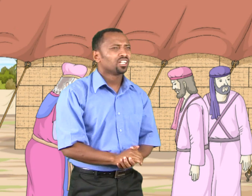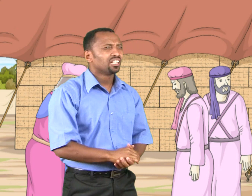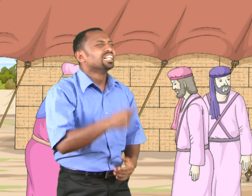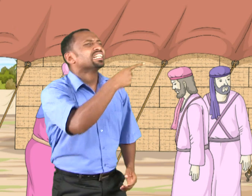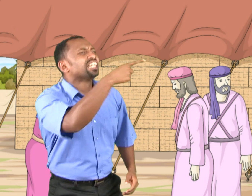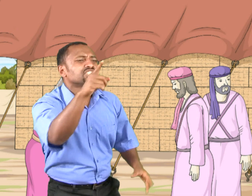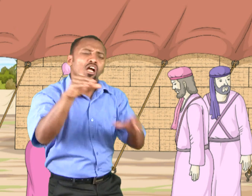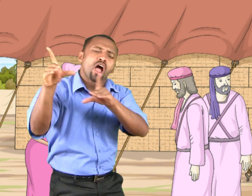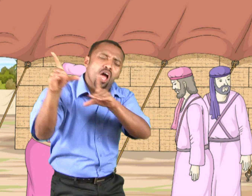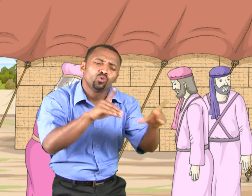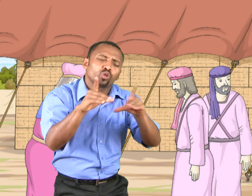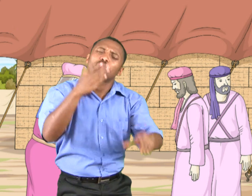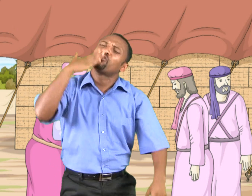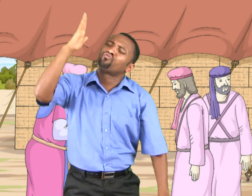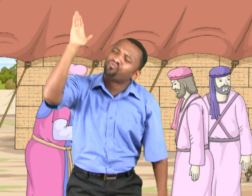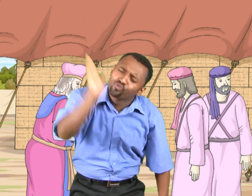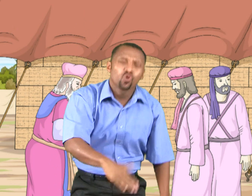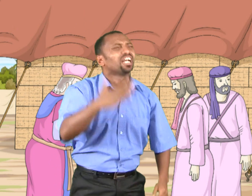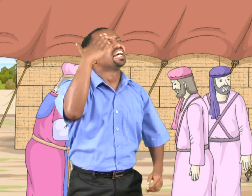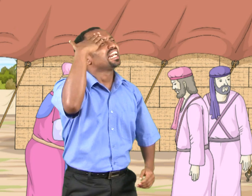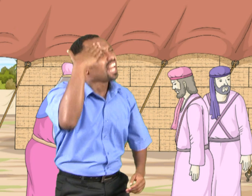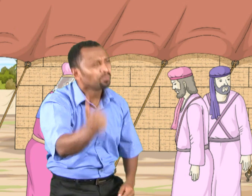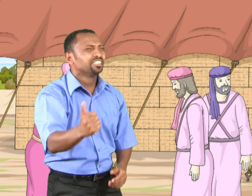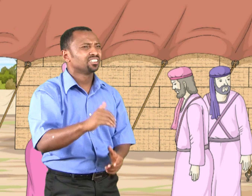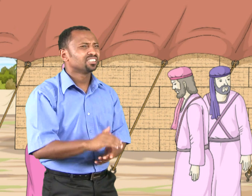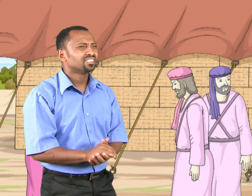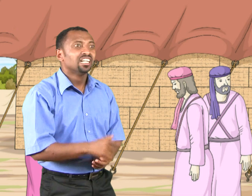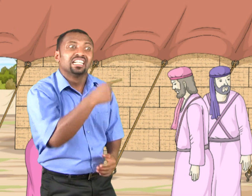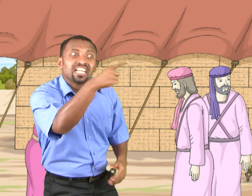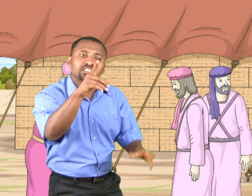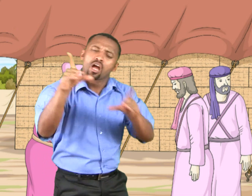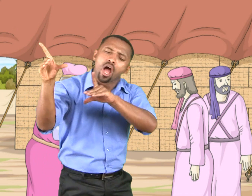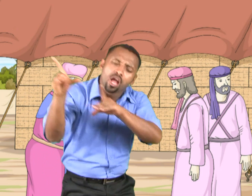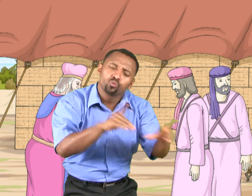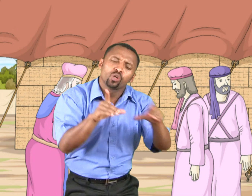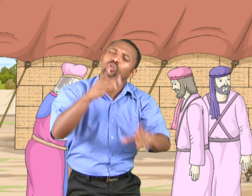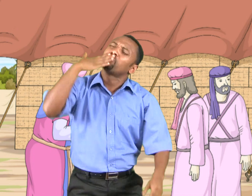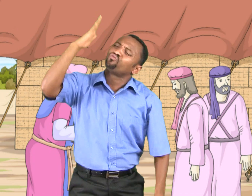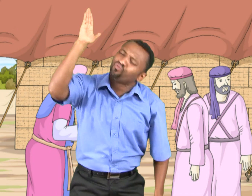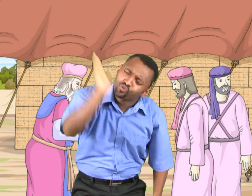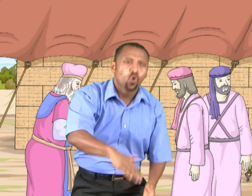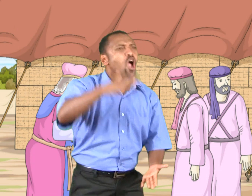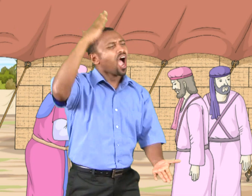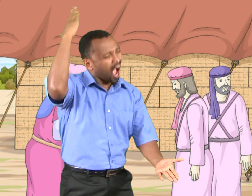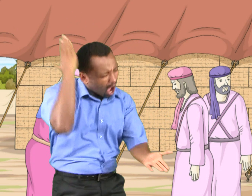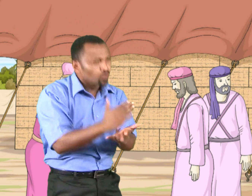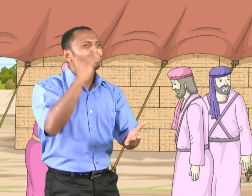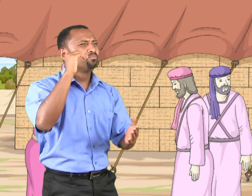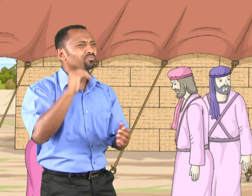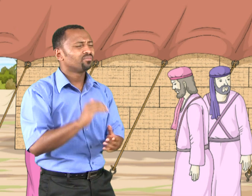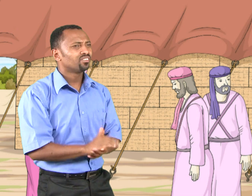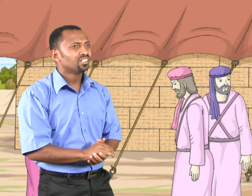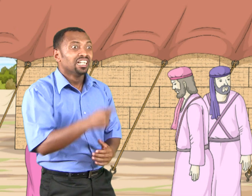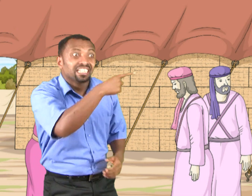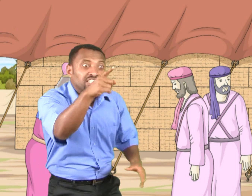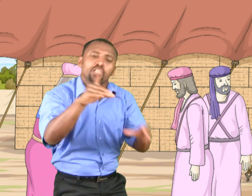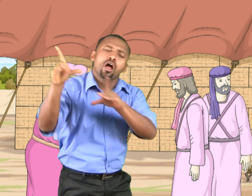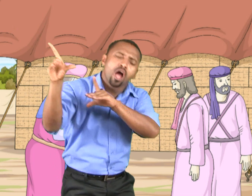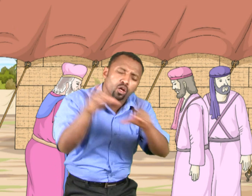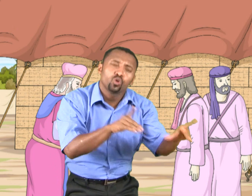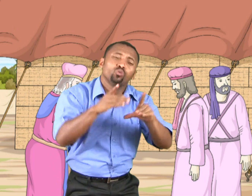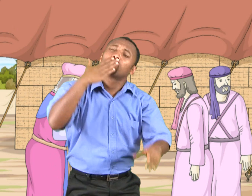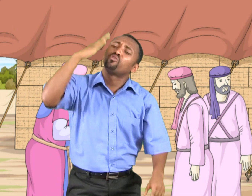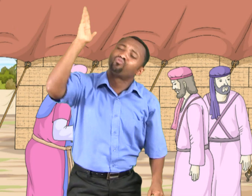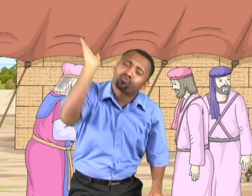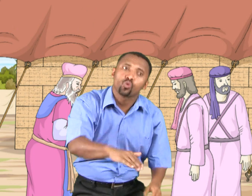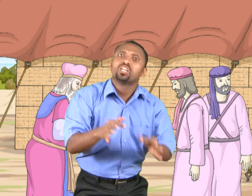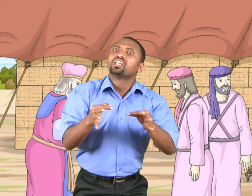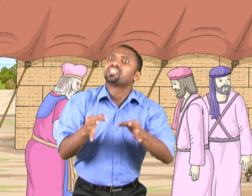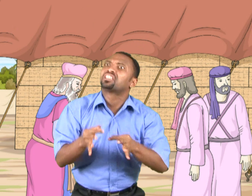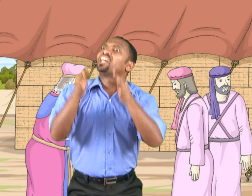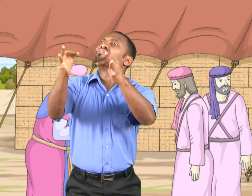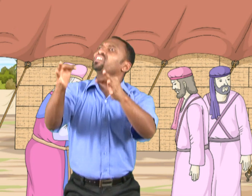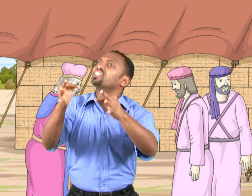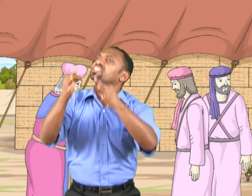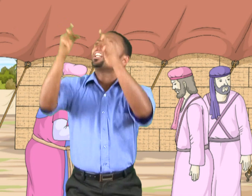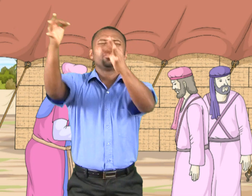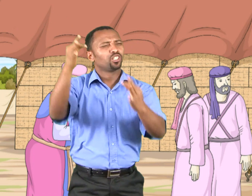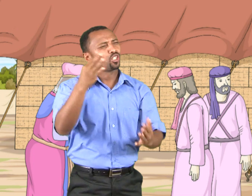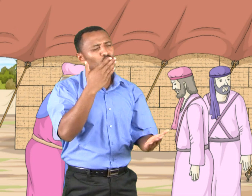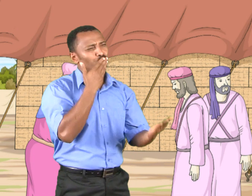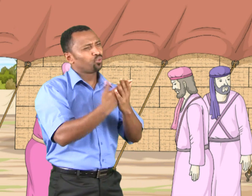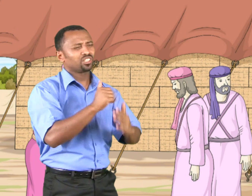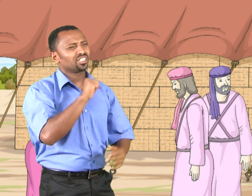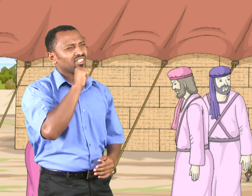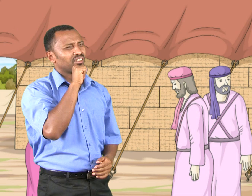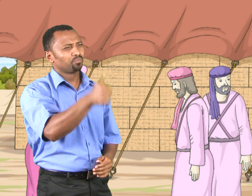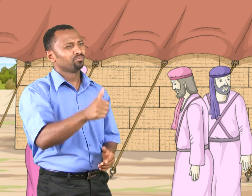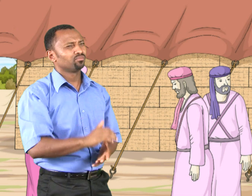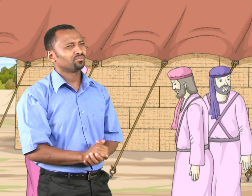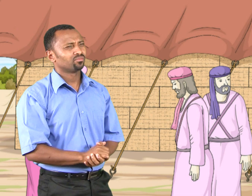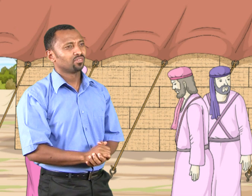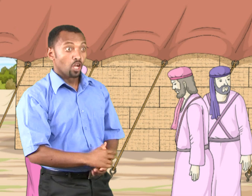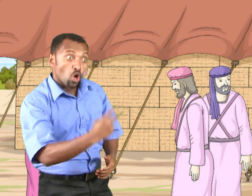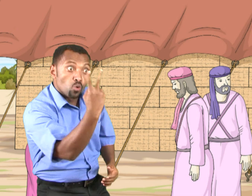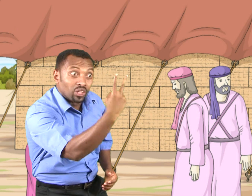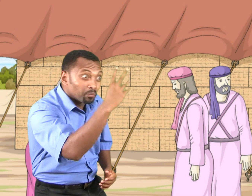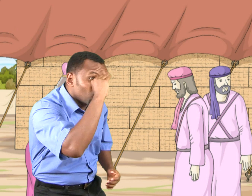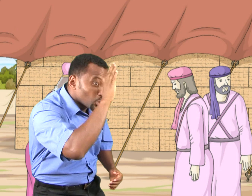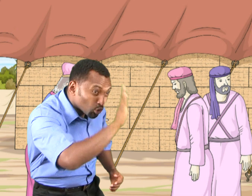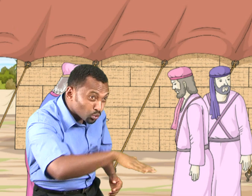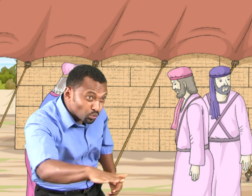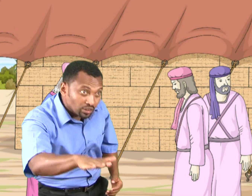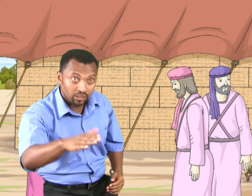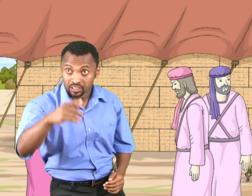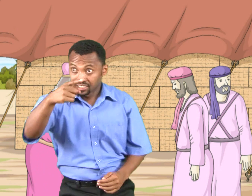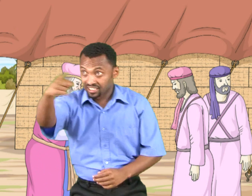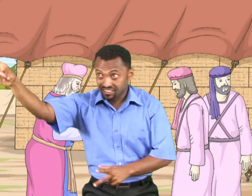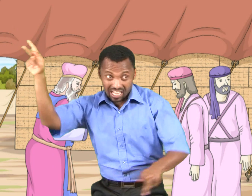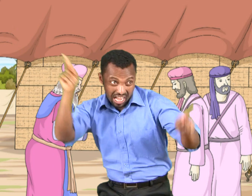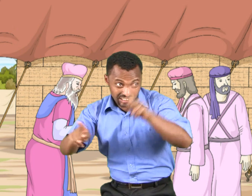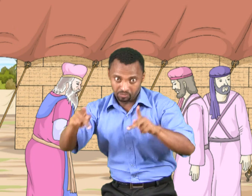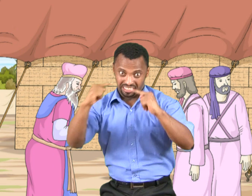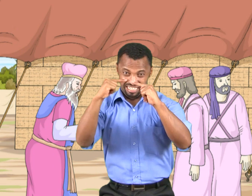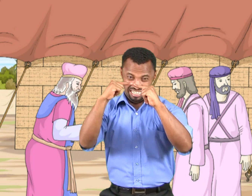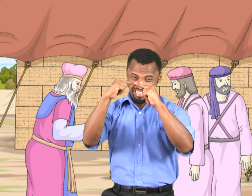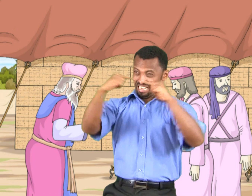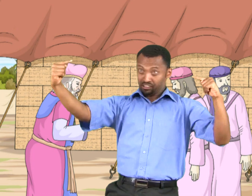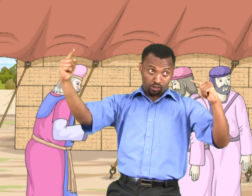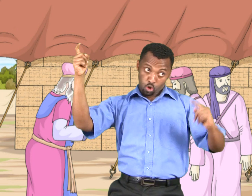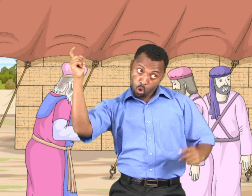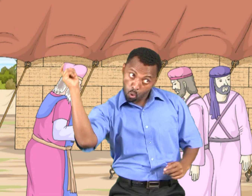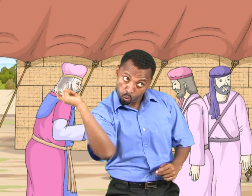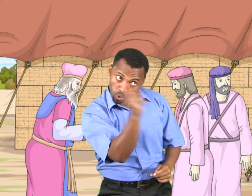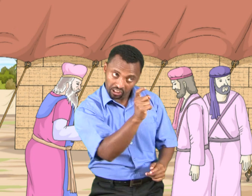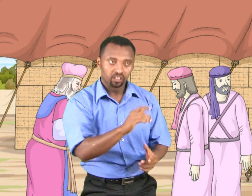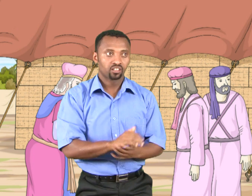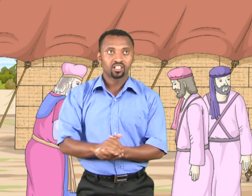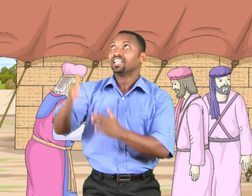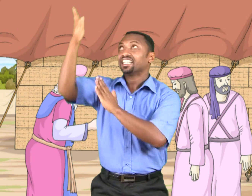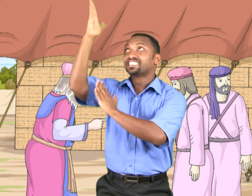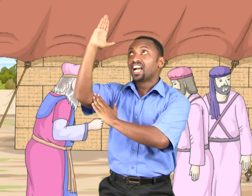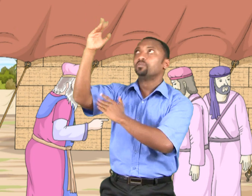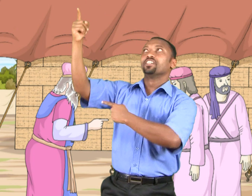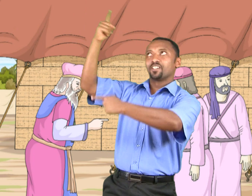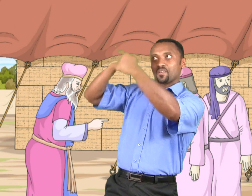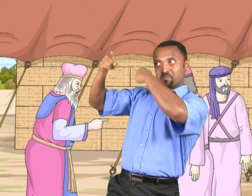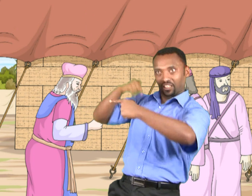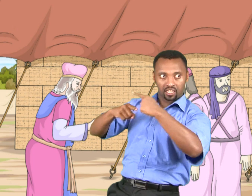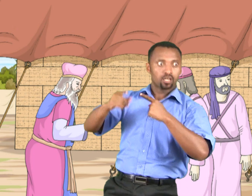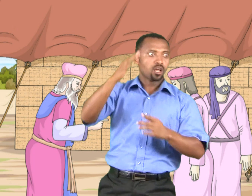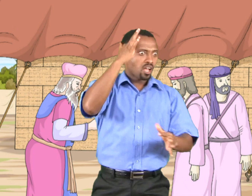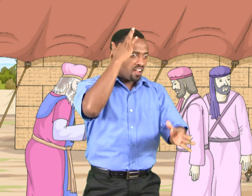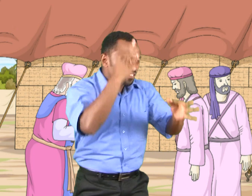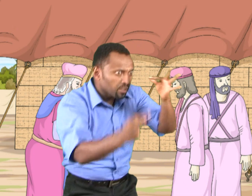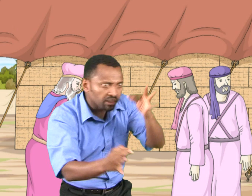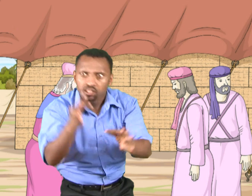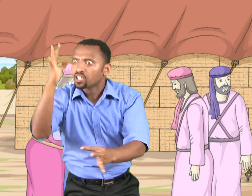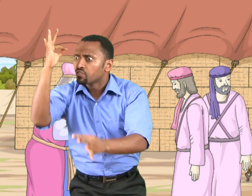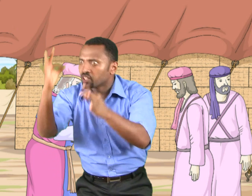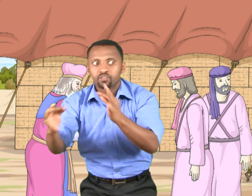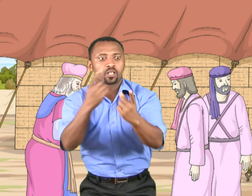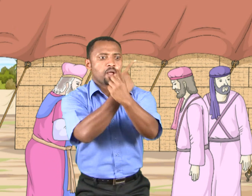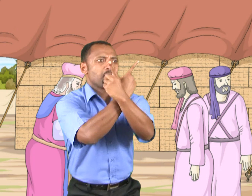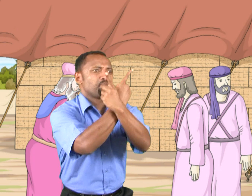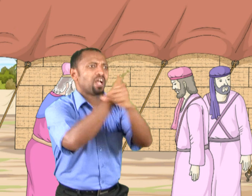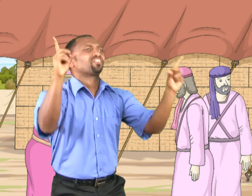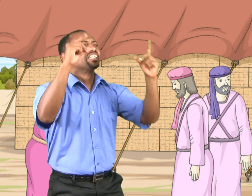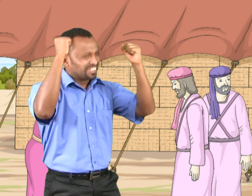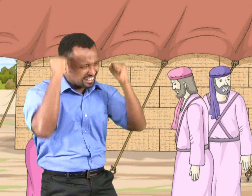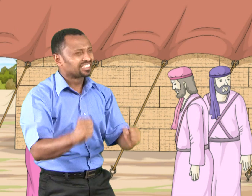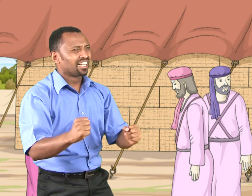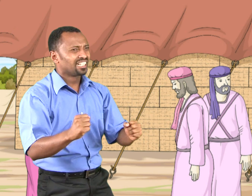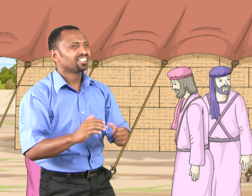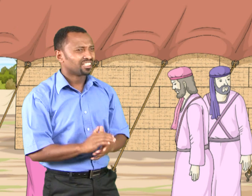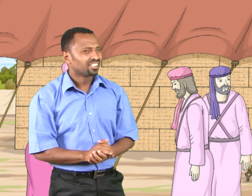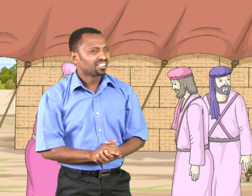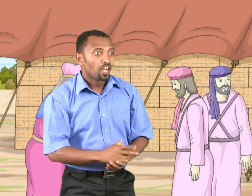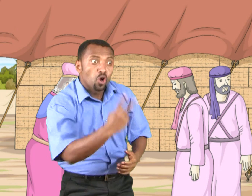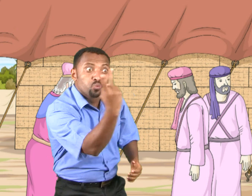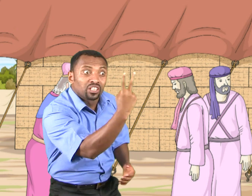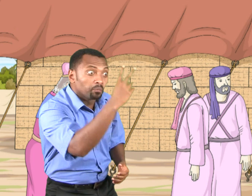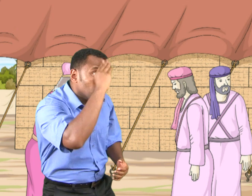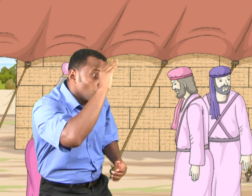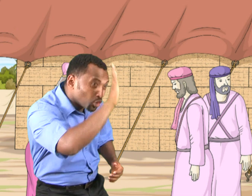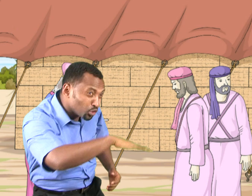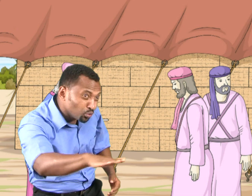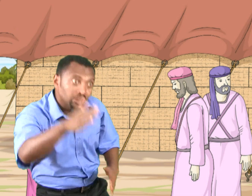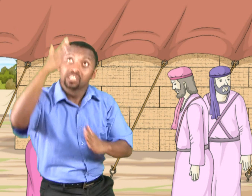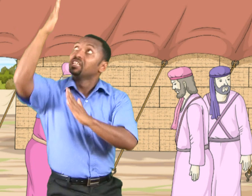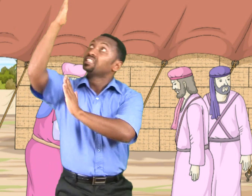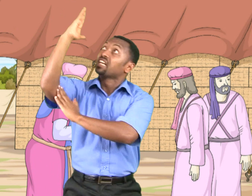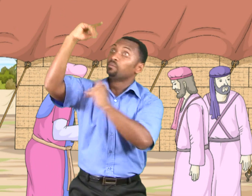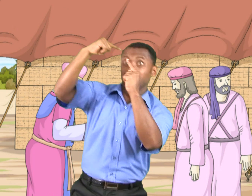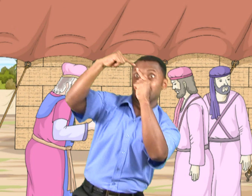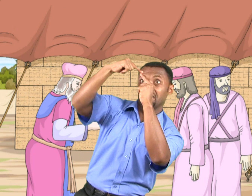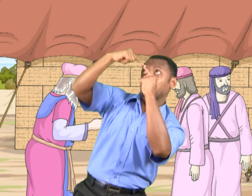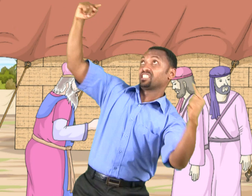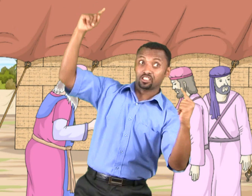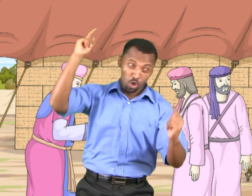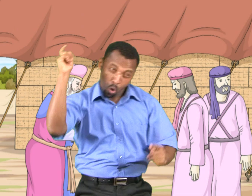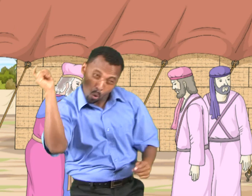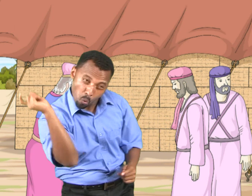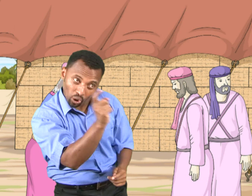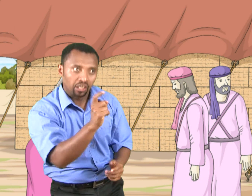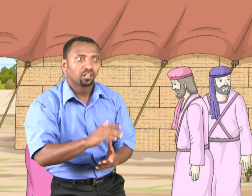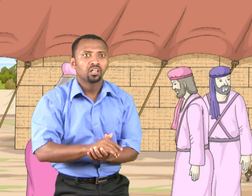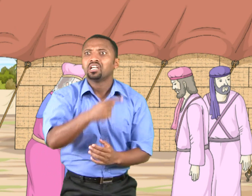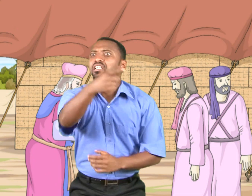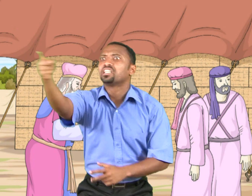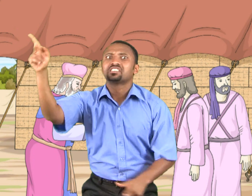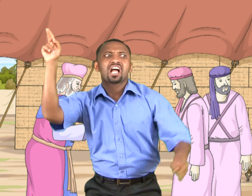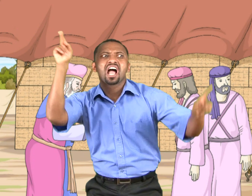it is not a good report I hear circulating among the LORD’s people. If a man sins against another man, God can intercede for him;